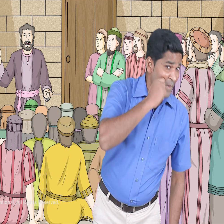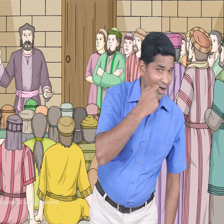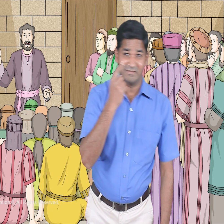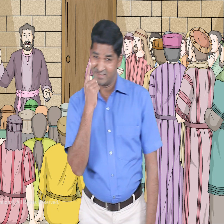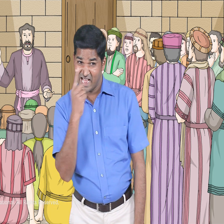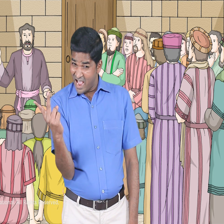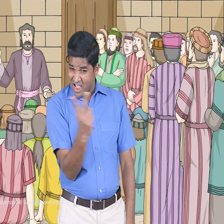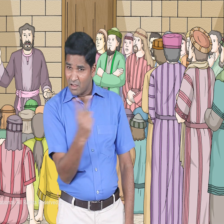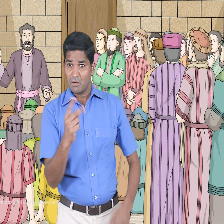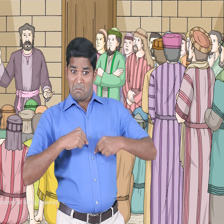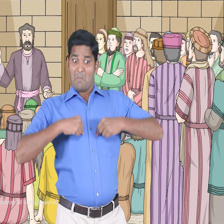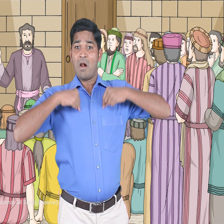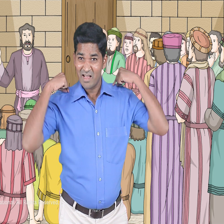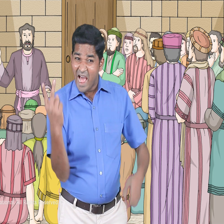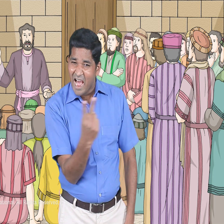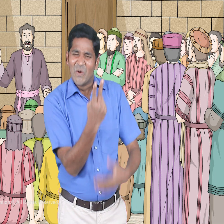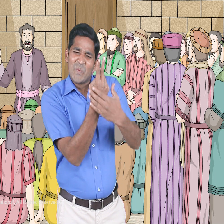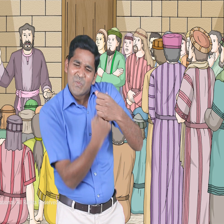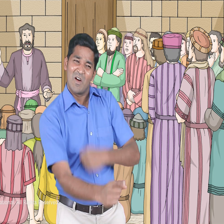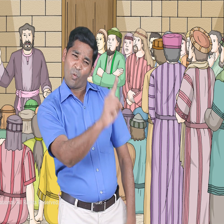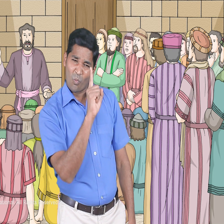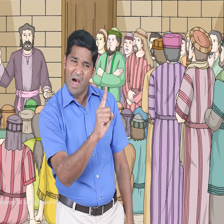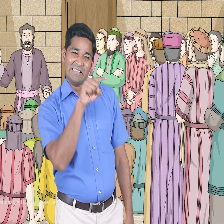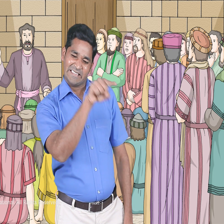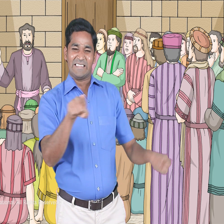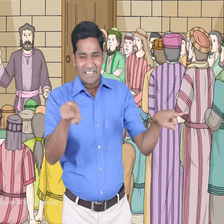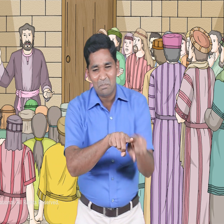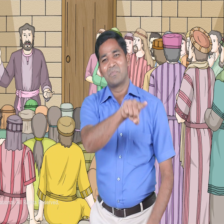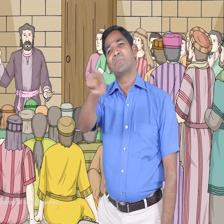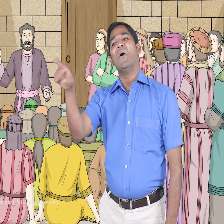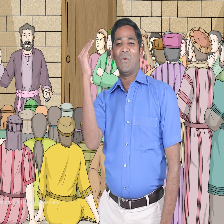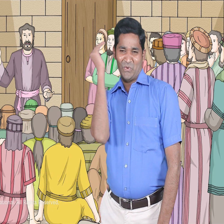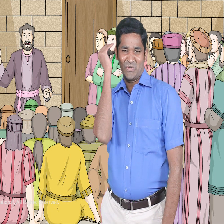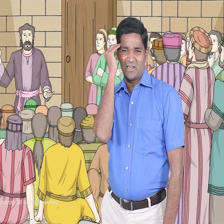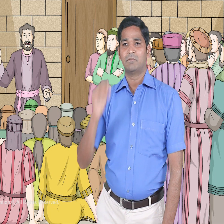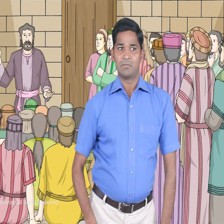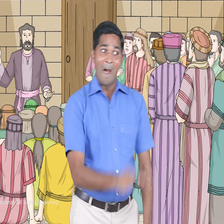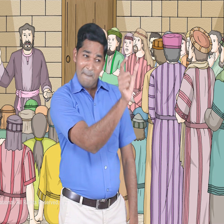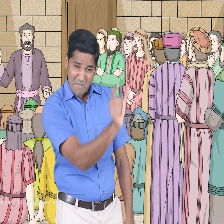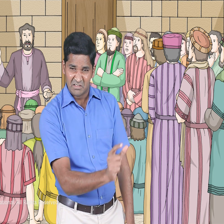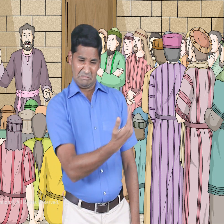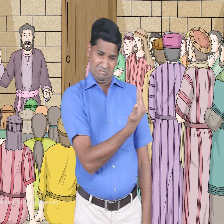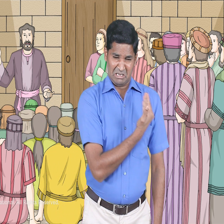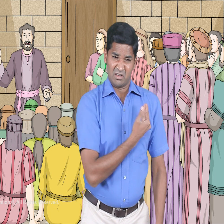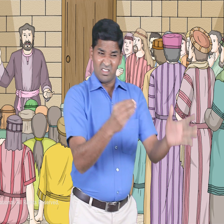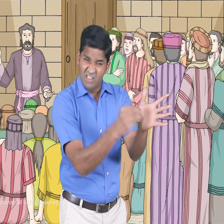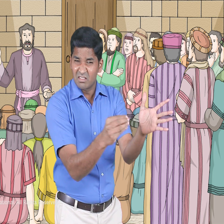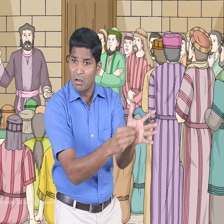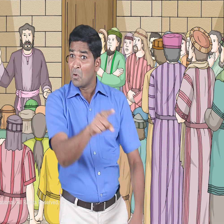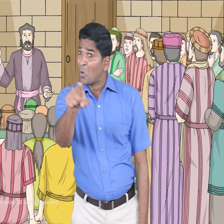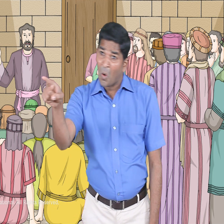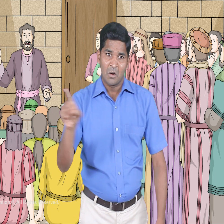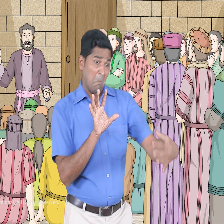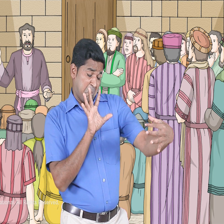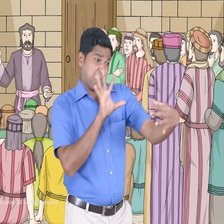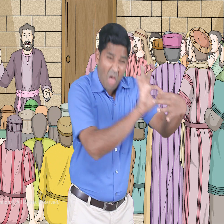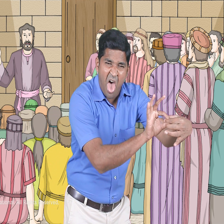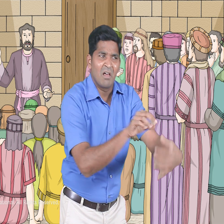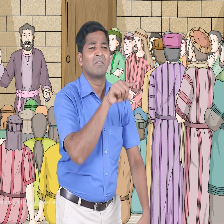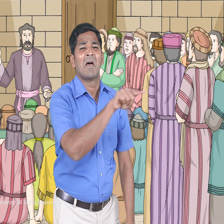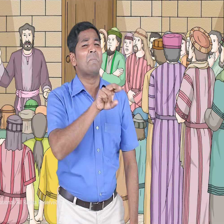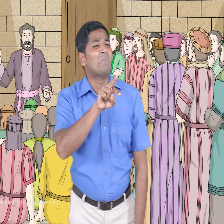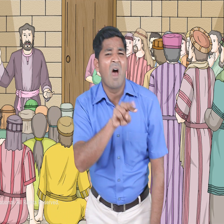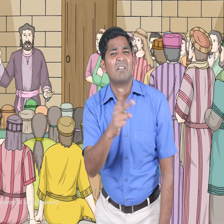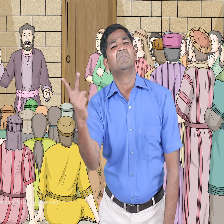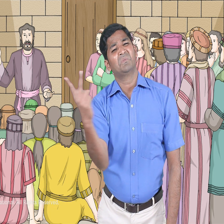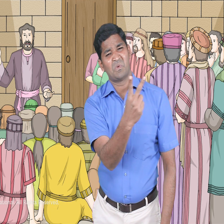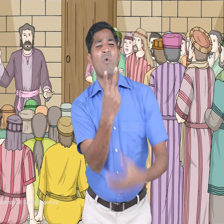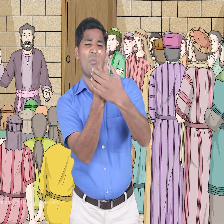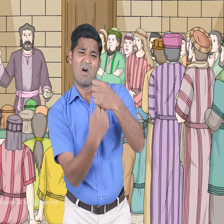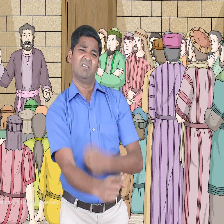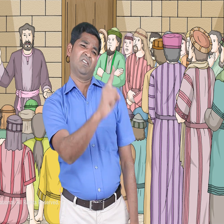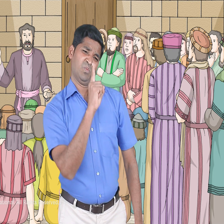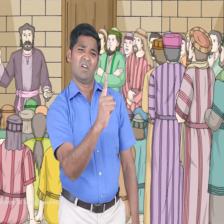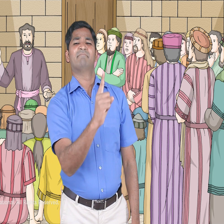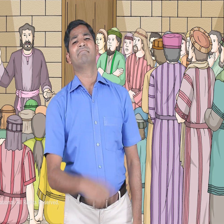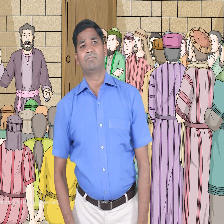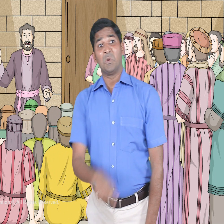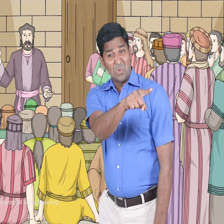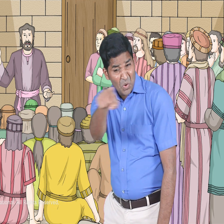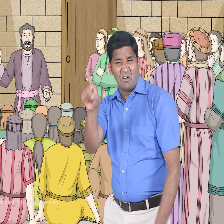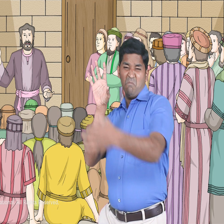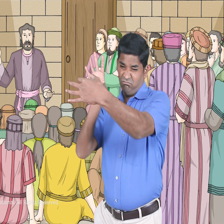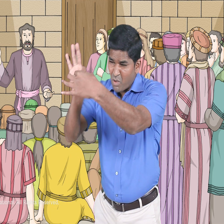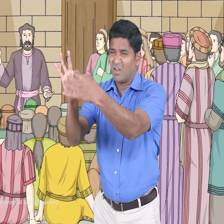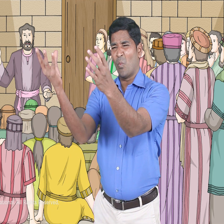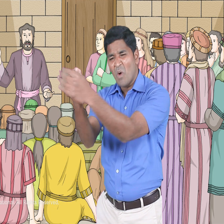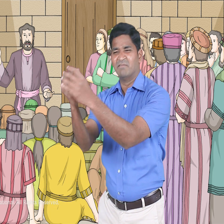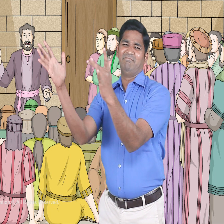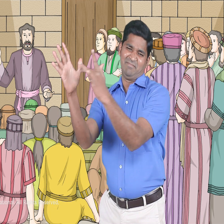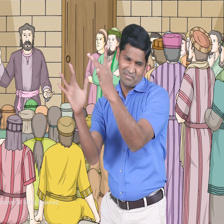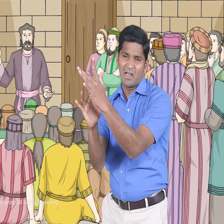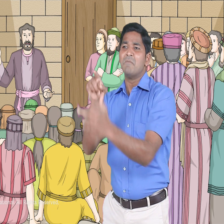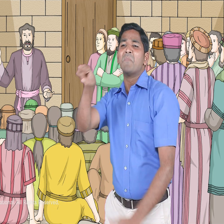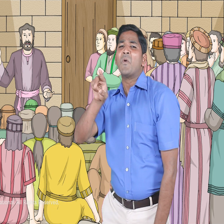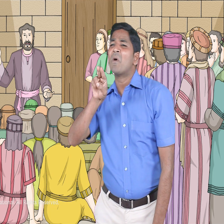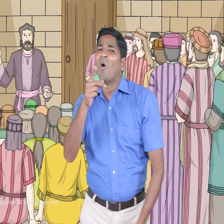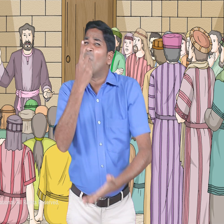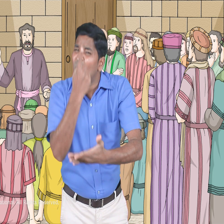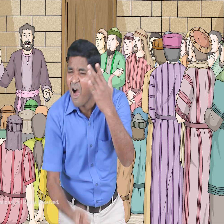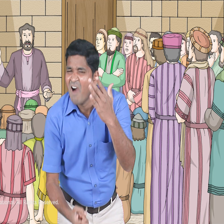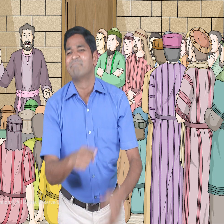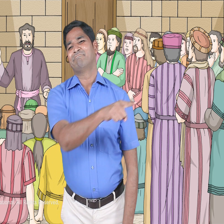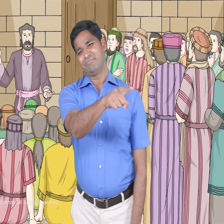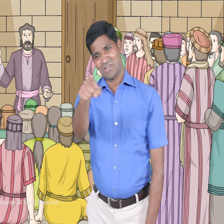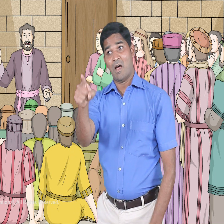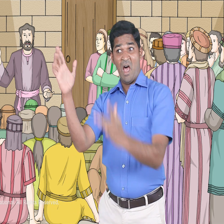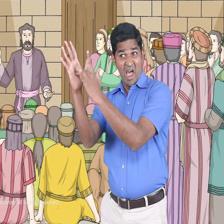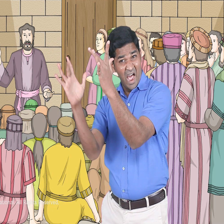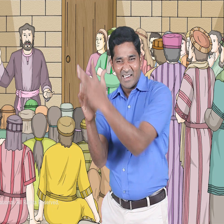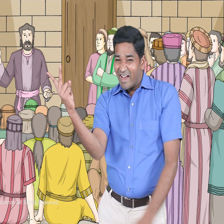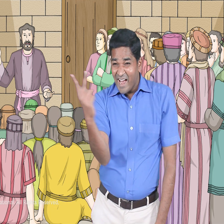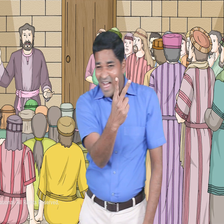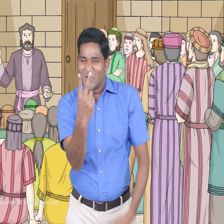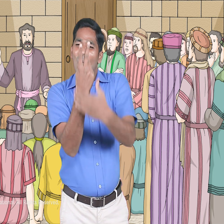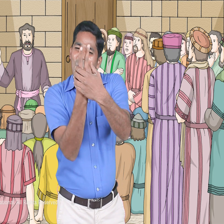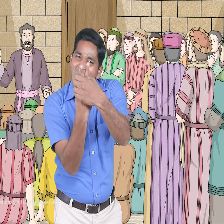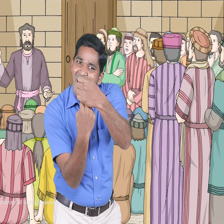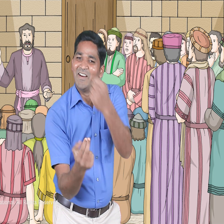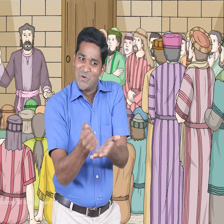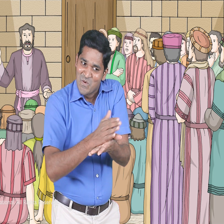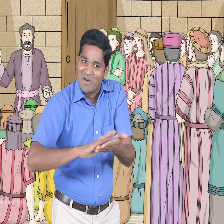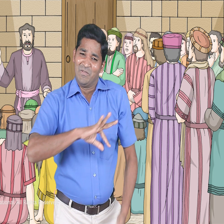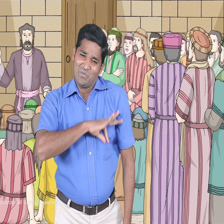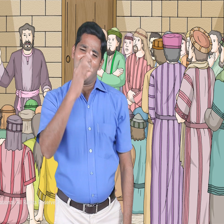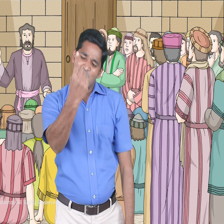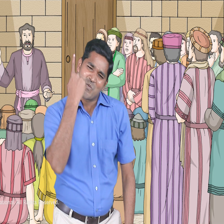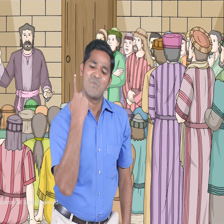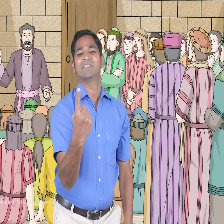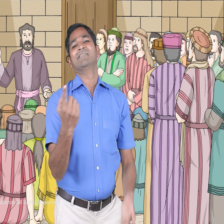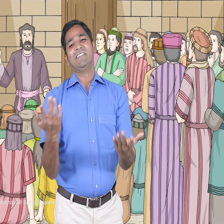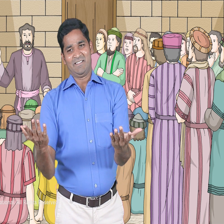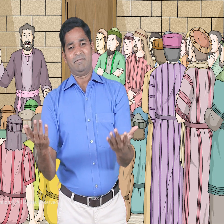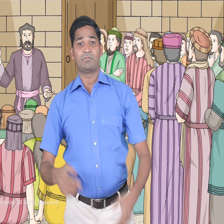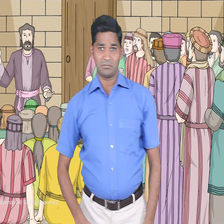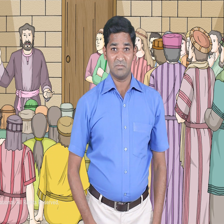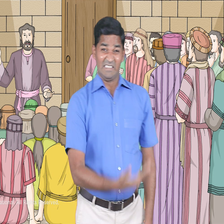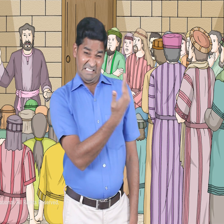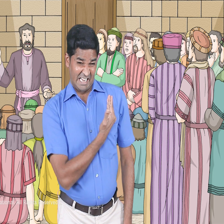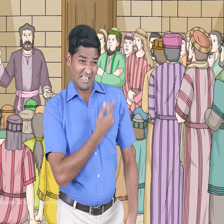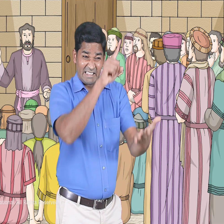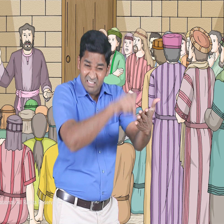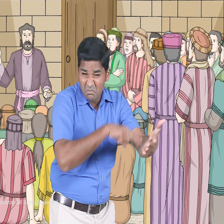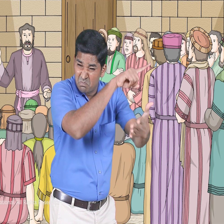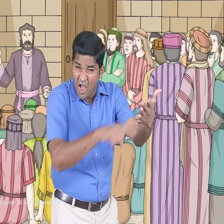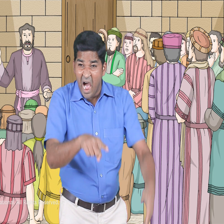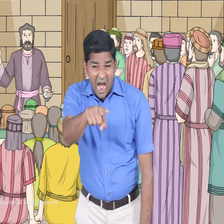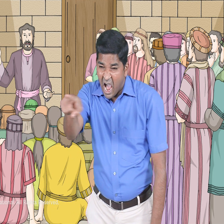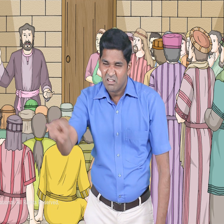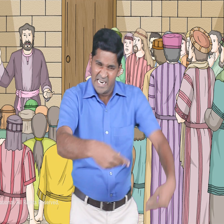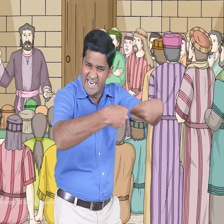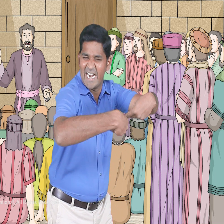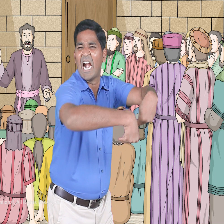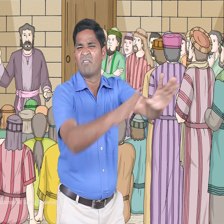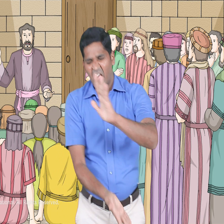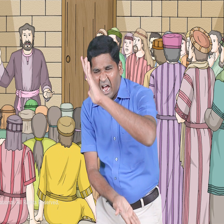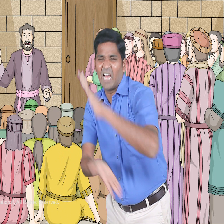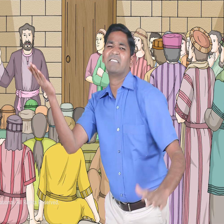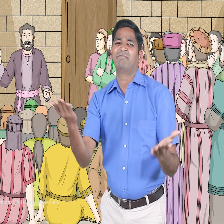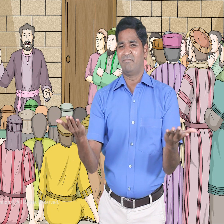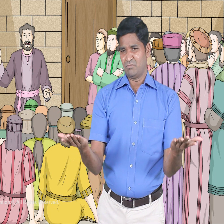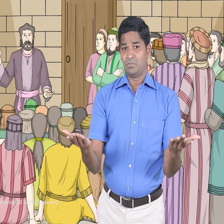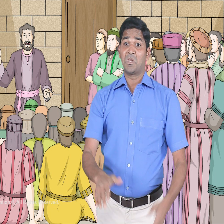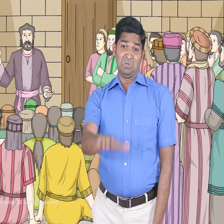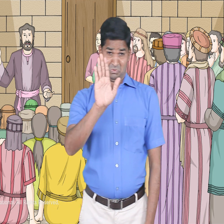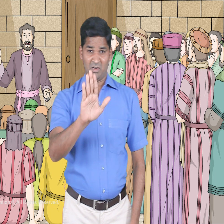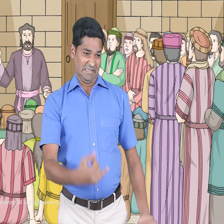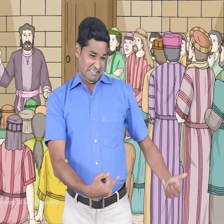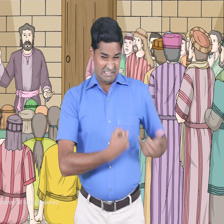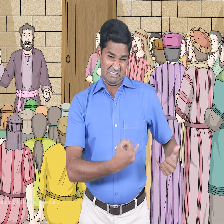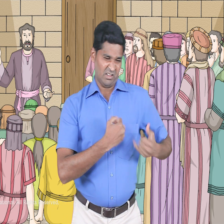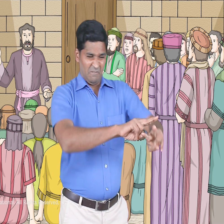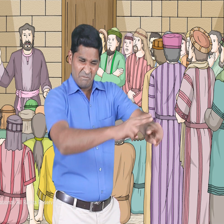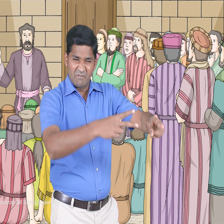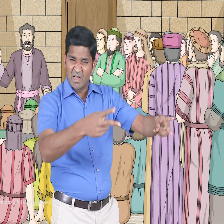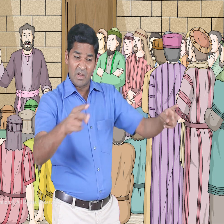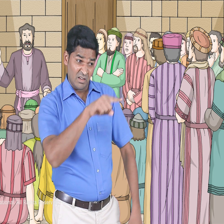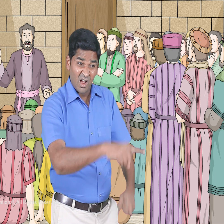For it is said, “The two will become one flesh.” But he who unites himself with the Lord is one with Him in spirit. Flee from sexual immorality.